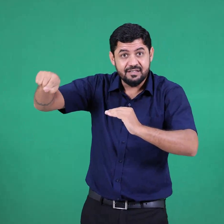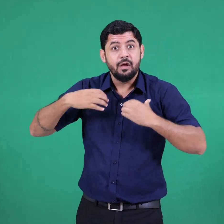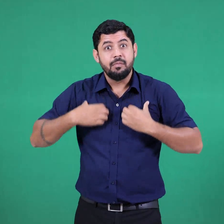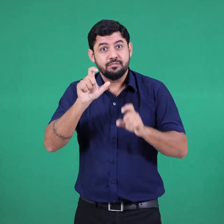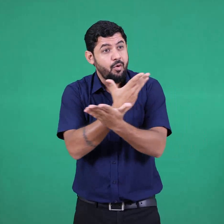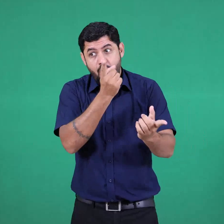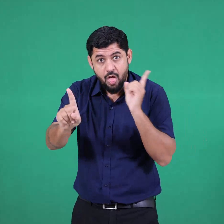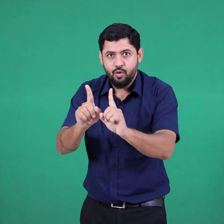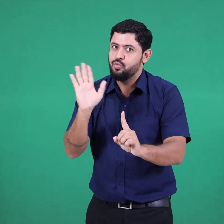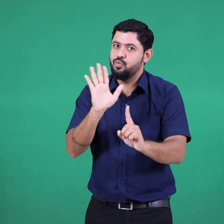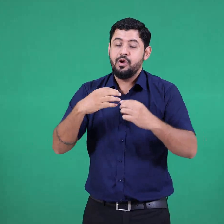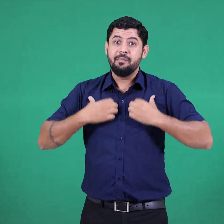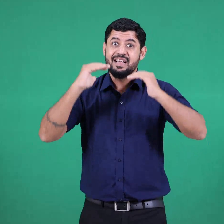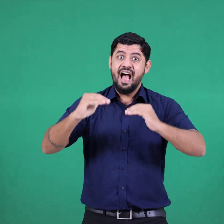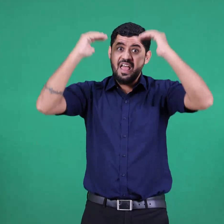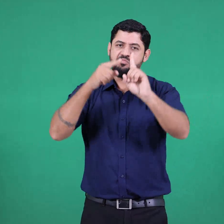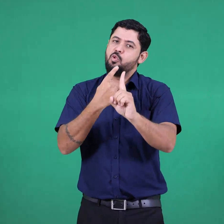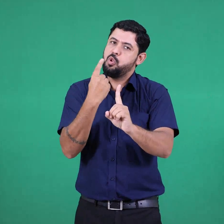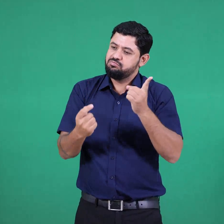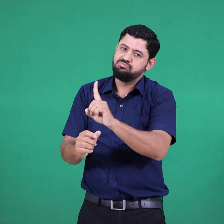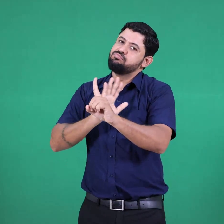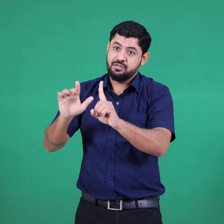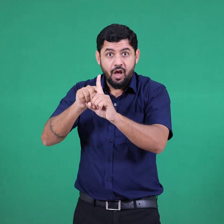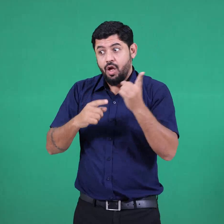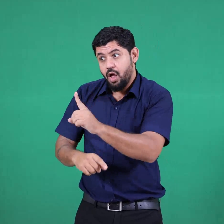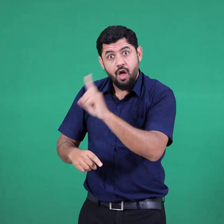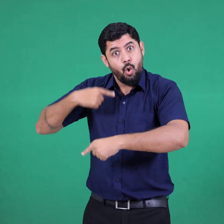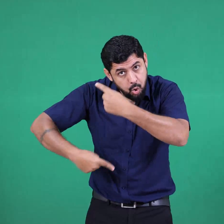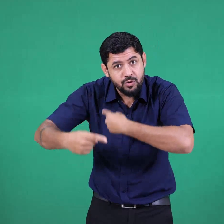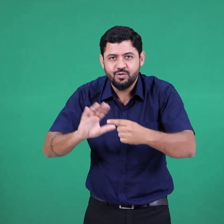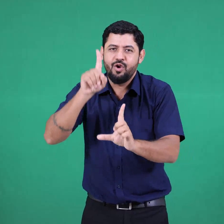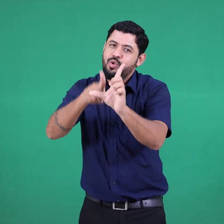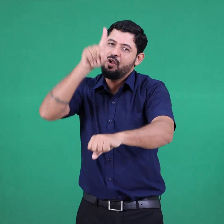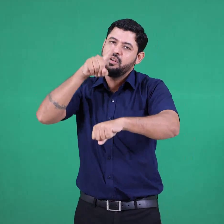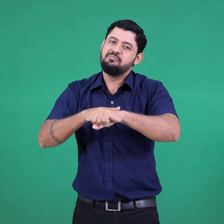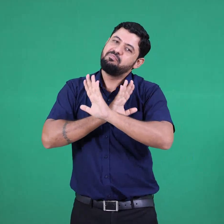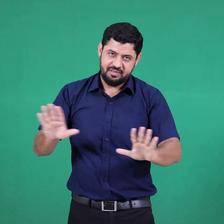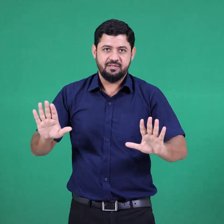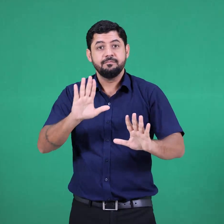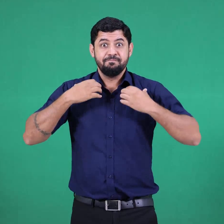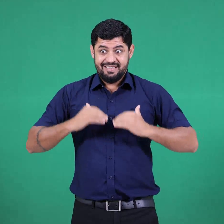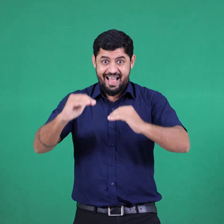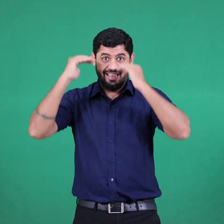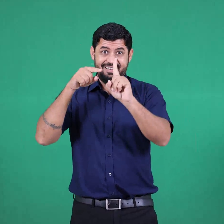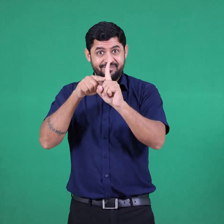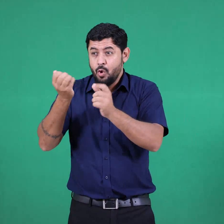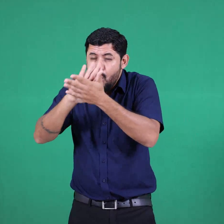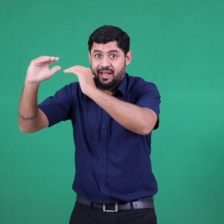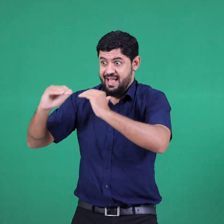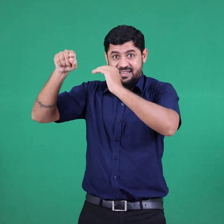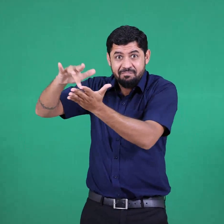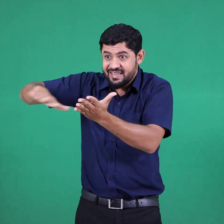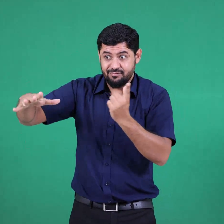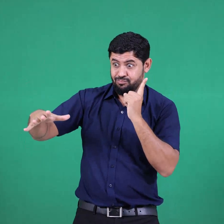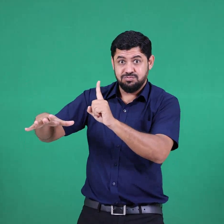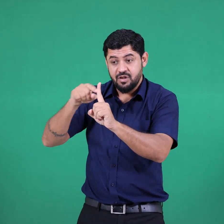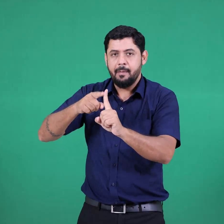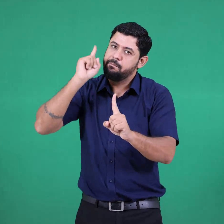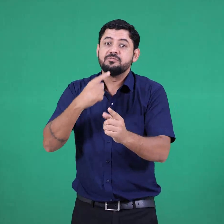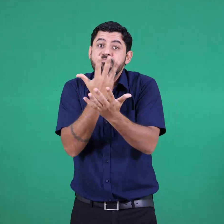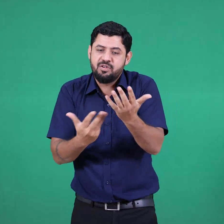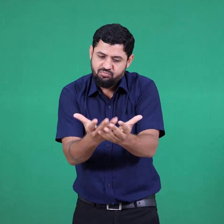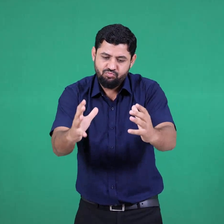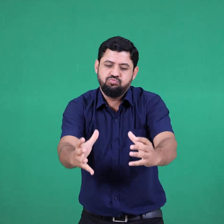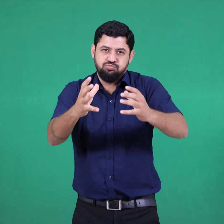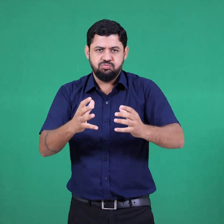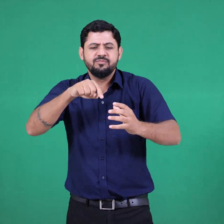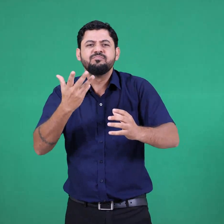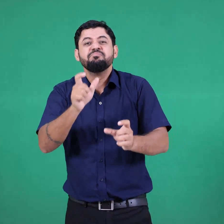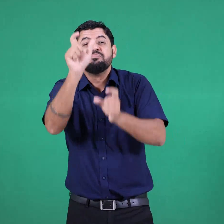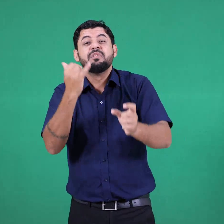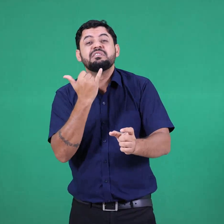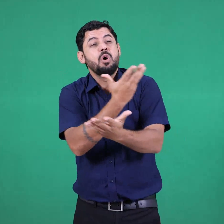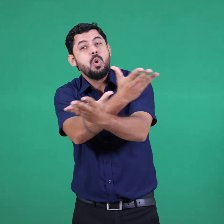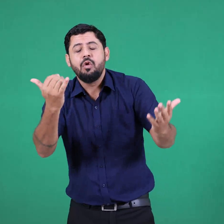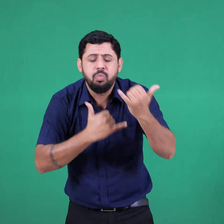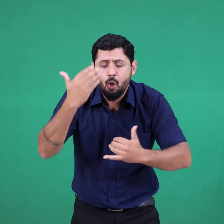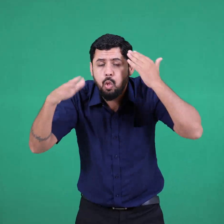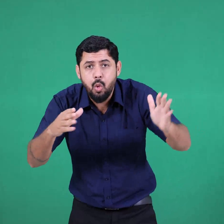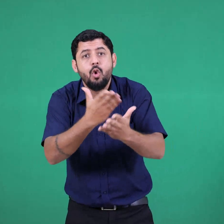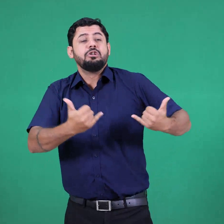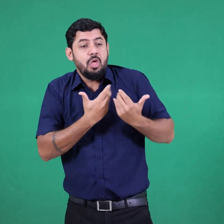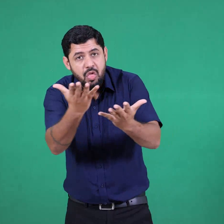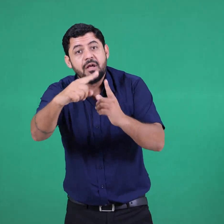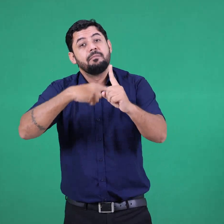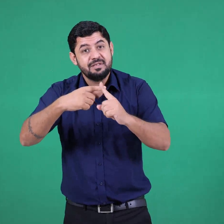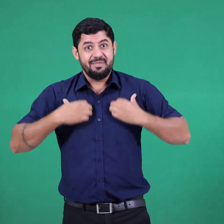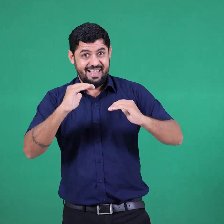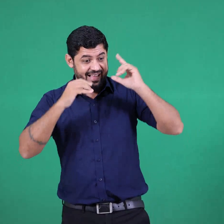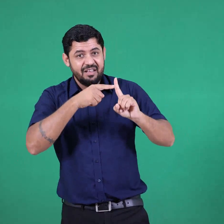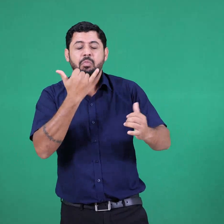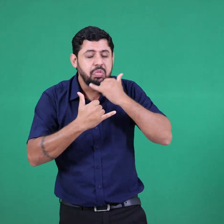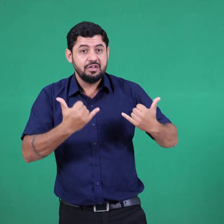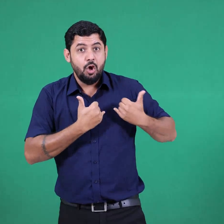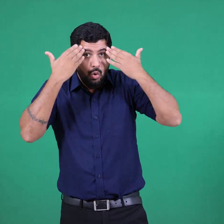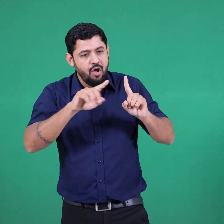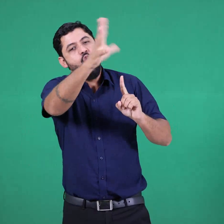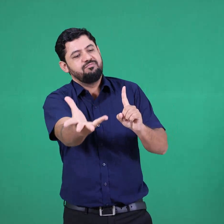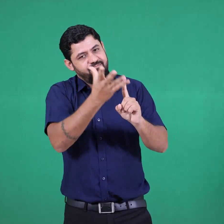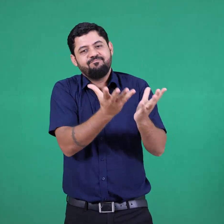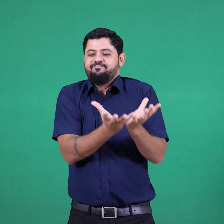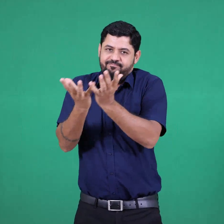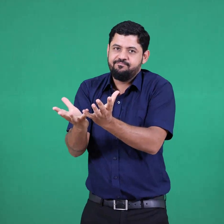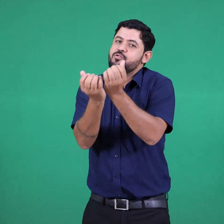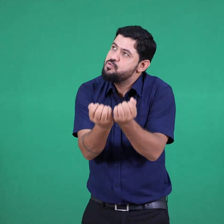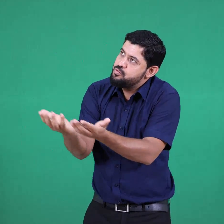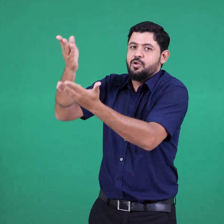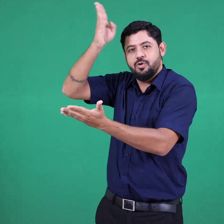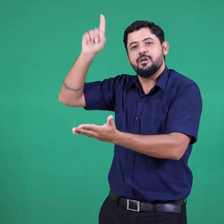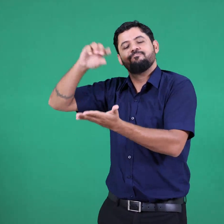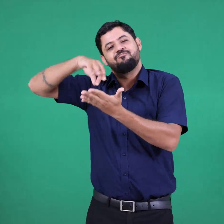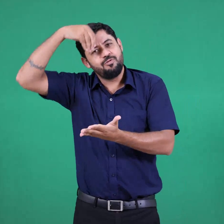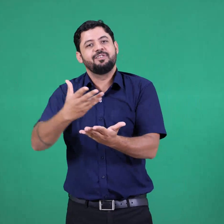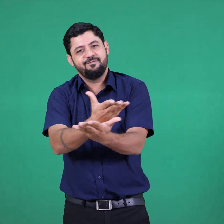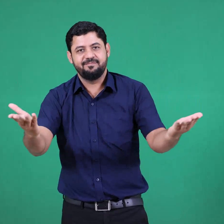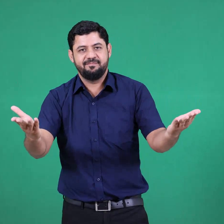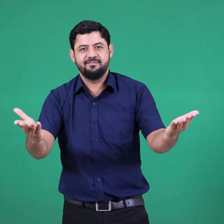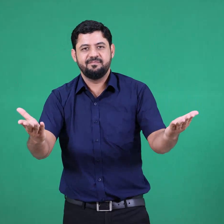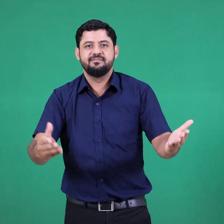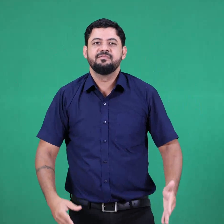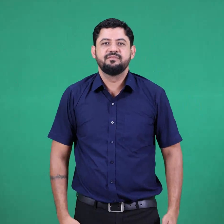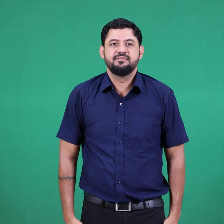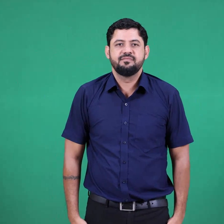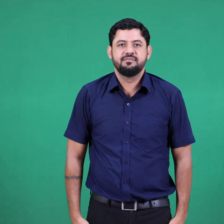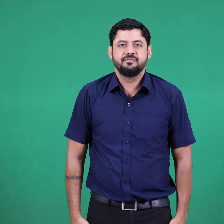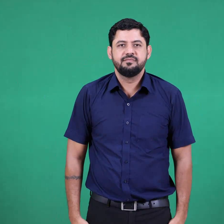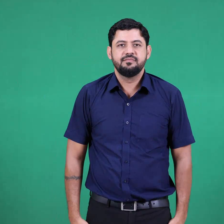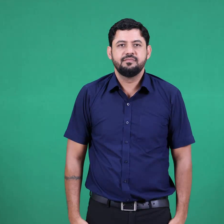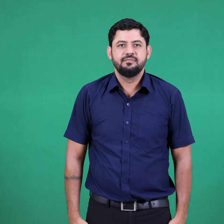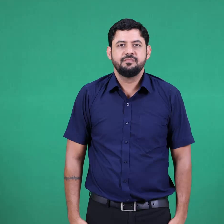But only the high priest entered the second room, and then only once a year, and never without blood, which he offered for himself and for the sins the people had committed in ignorance.